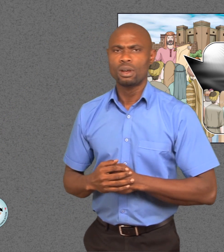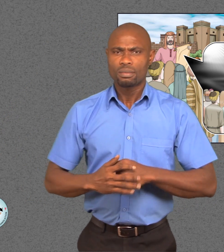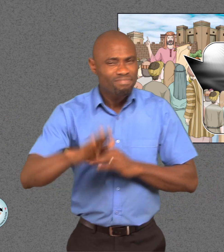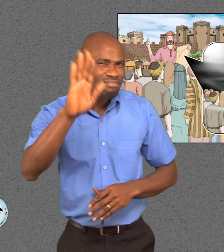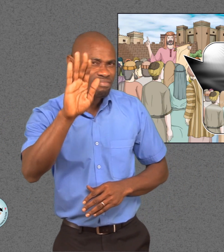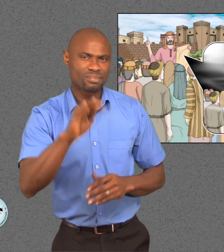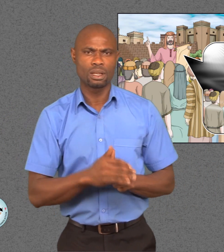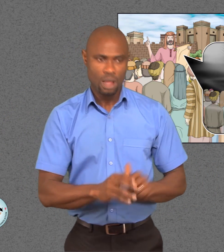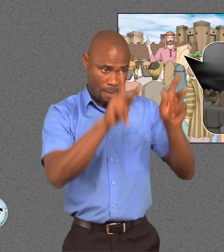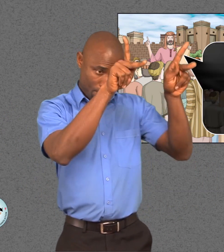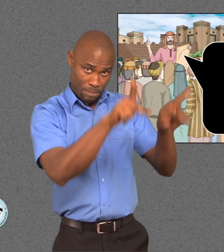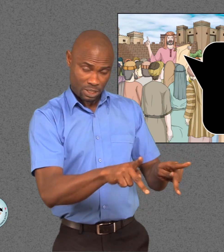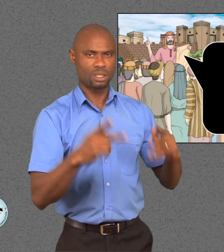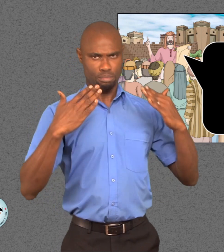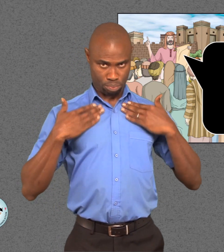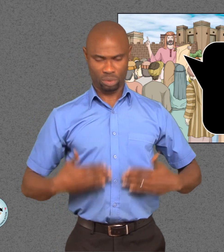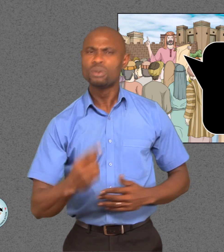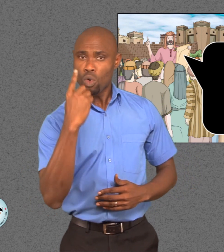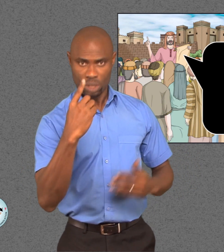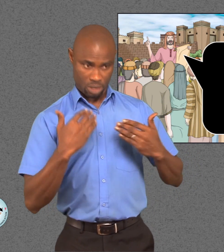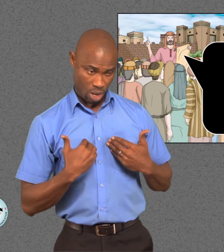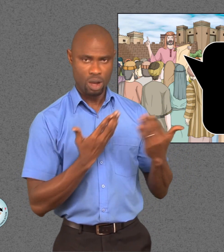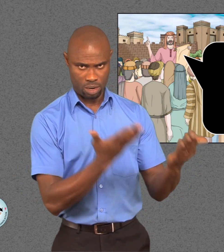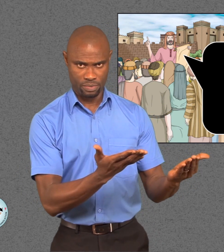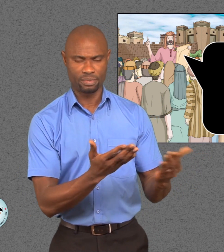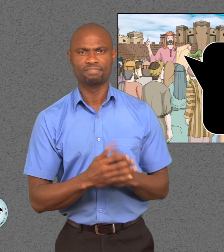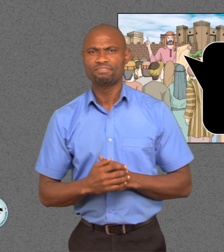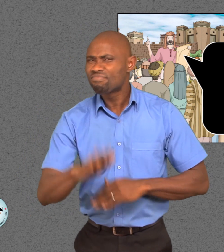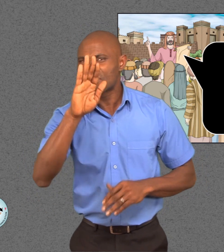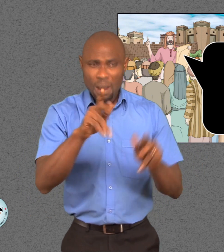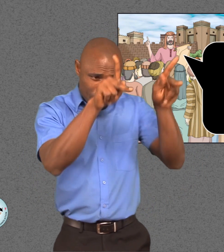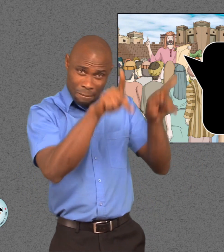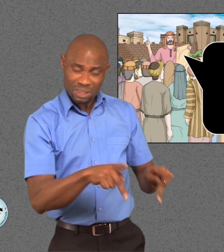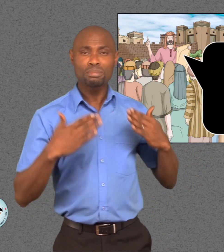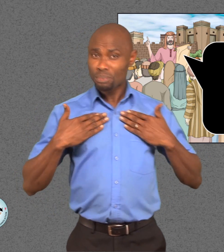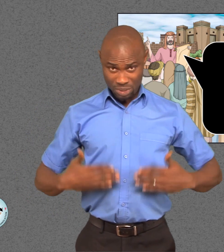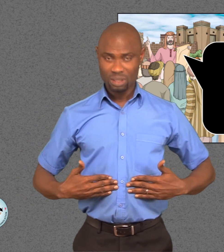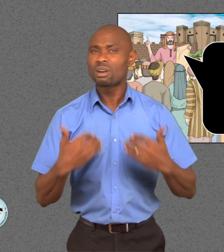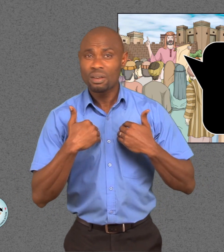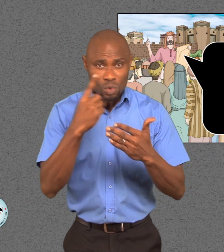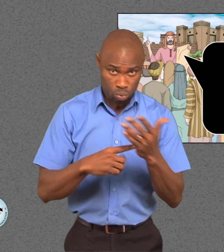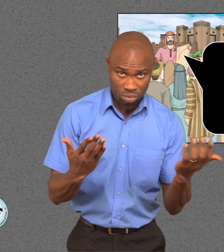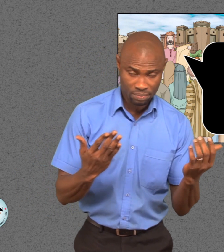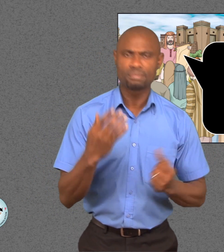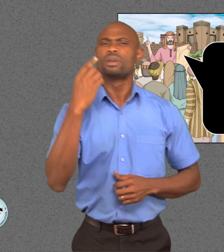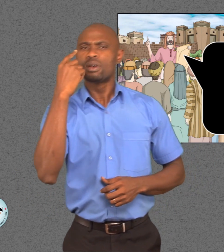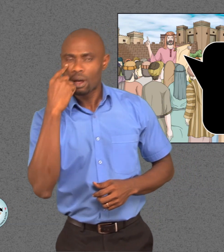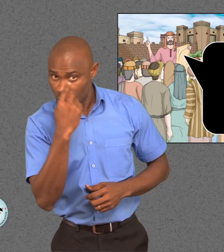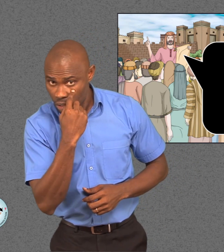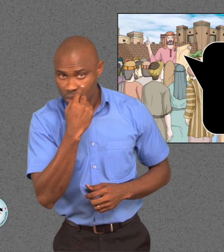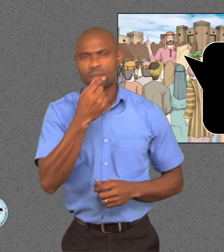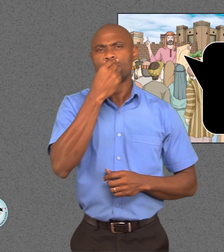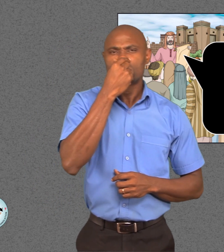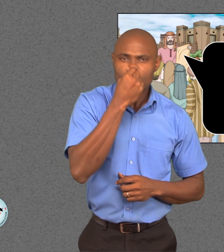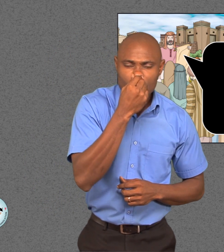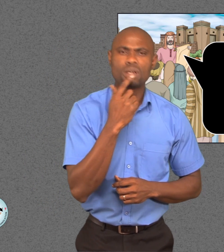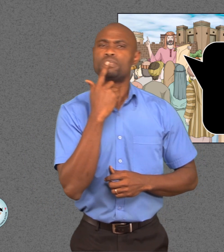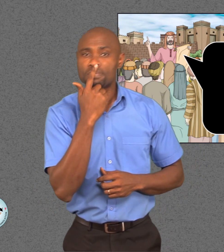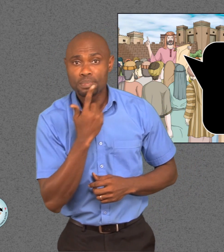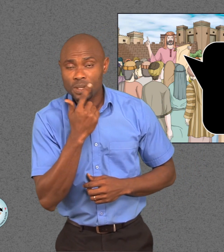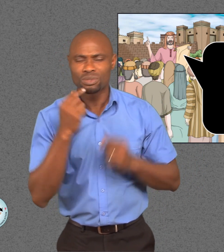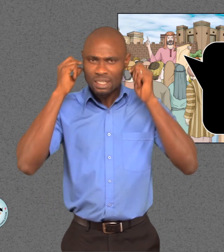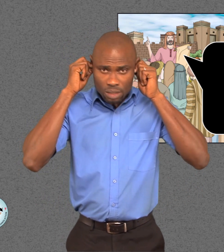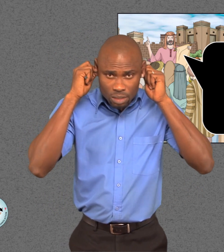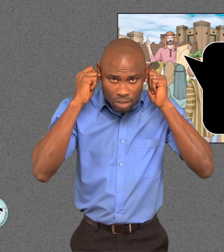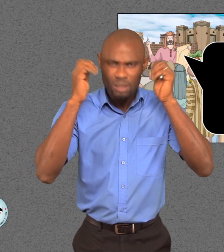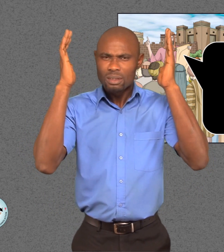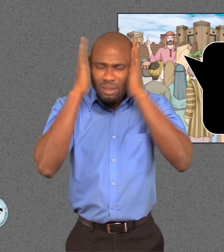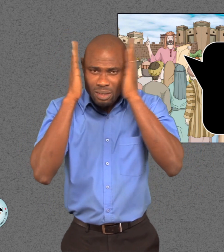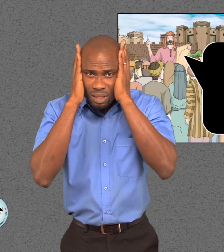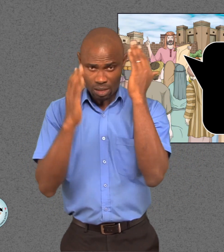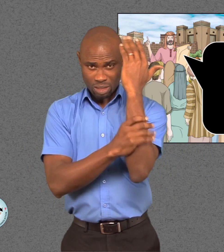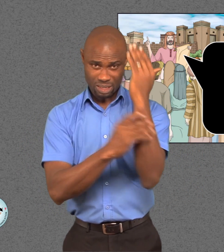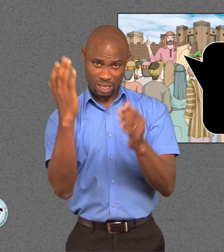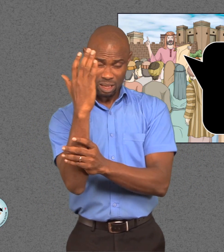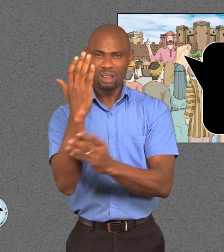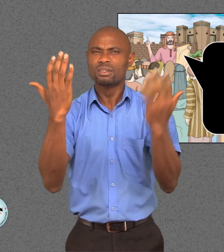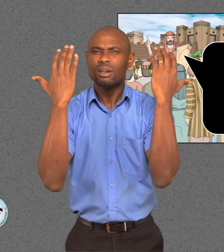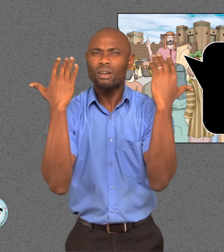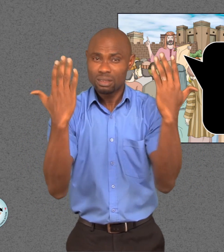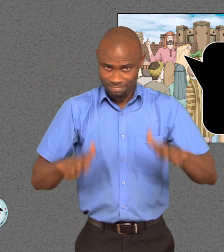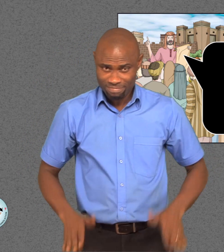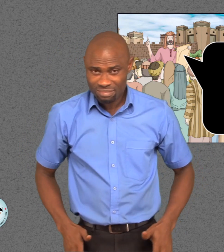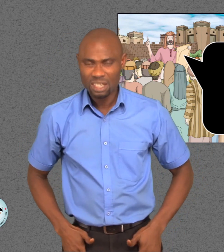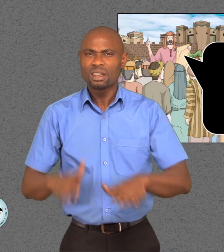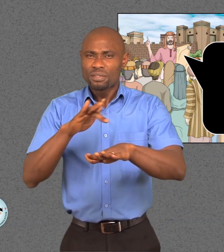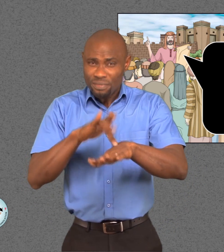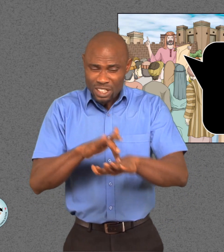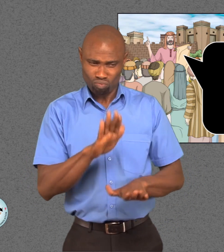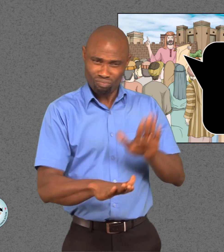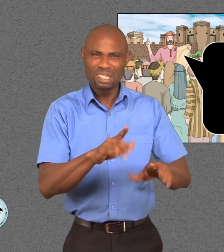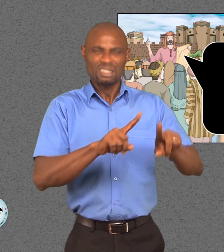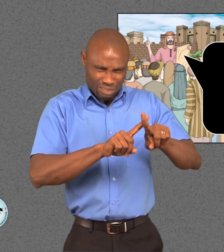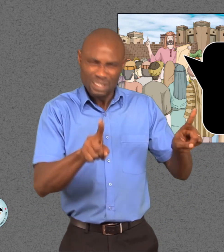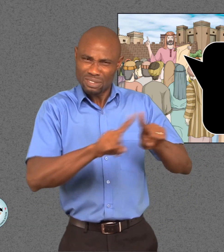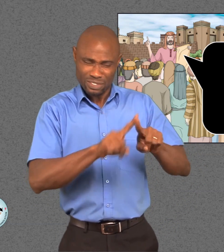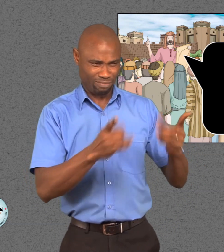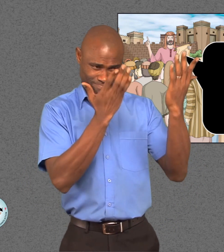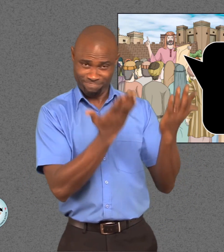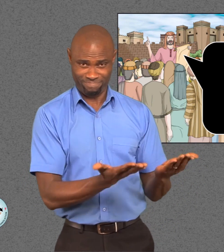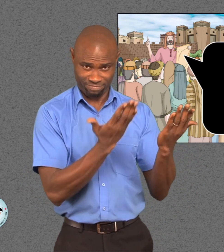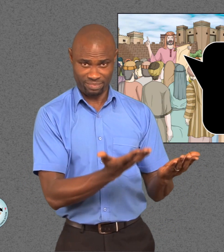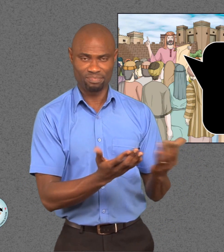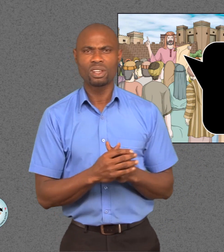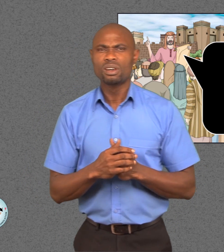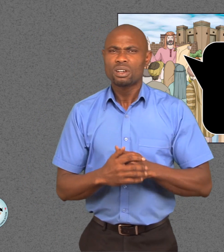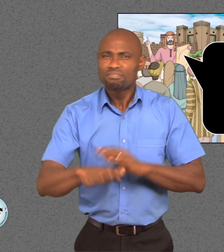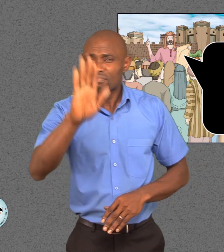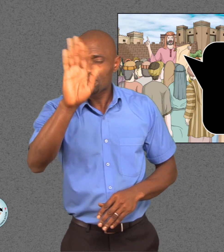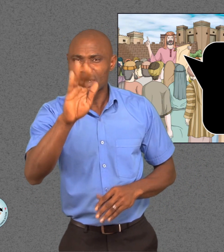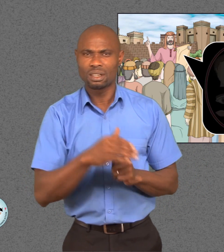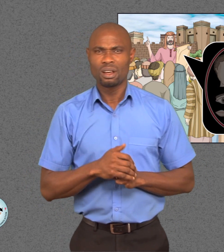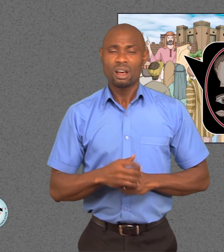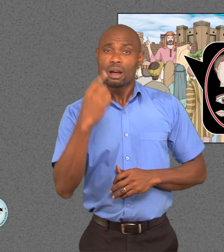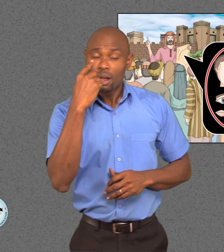The body is a unit, though it is composed of many parts.